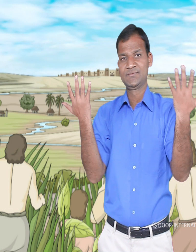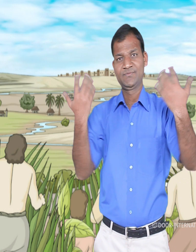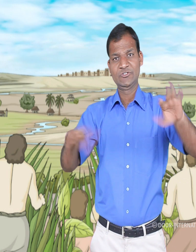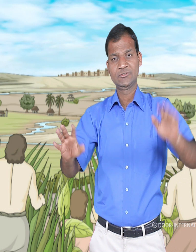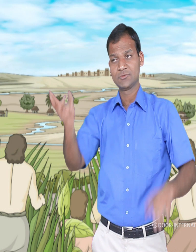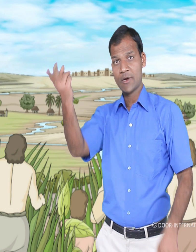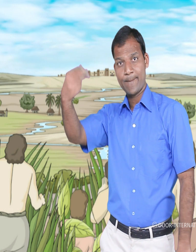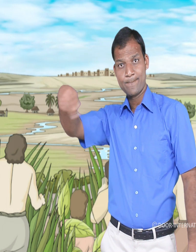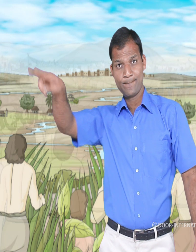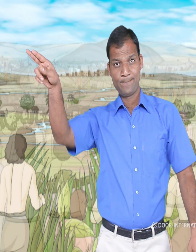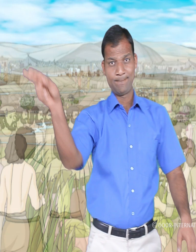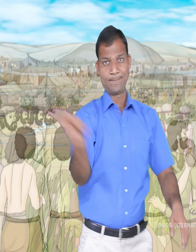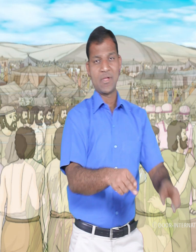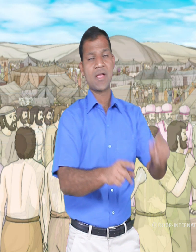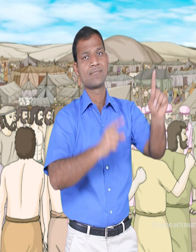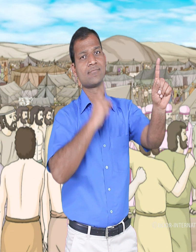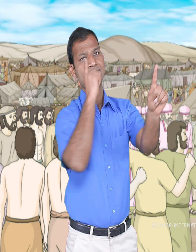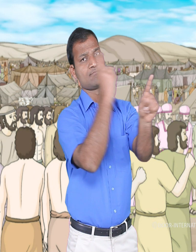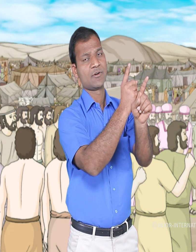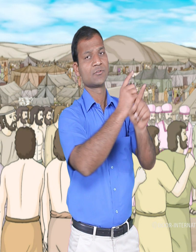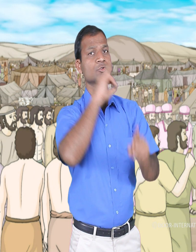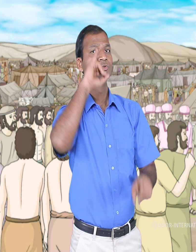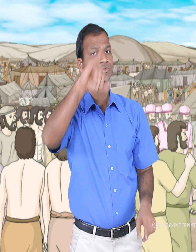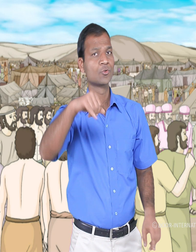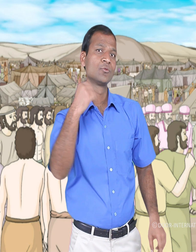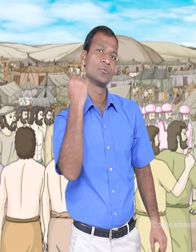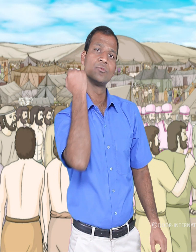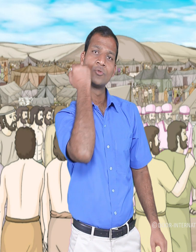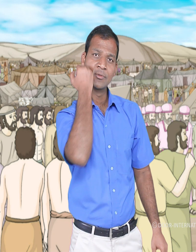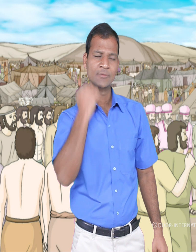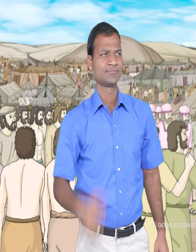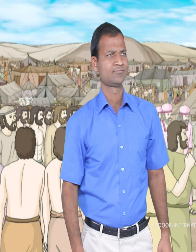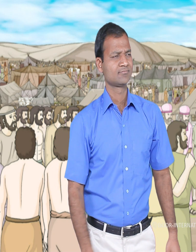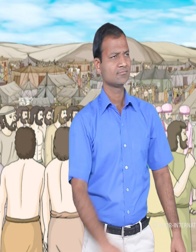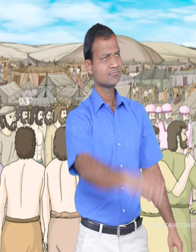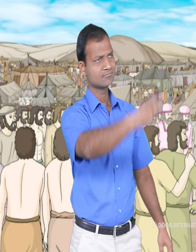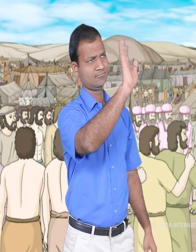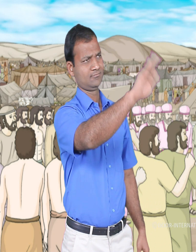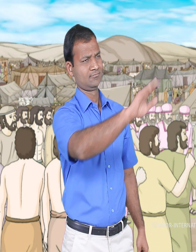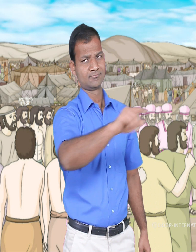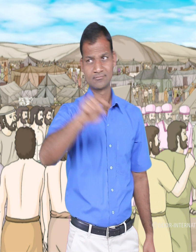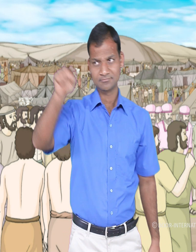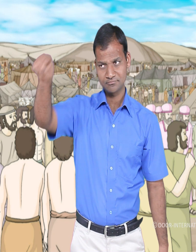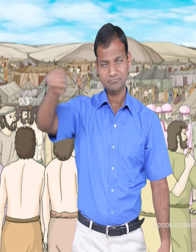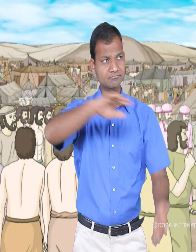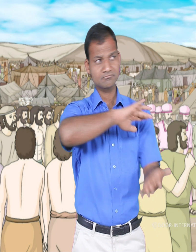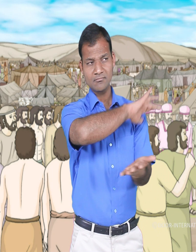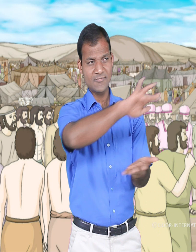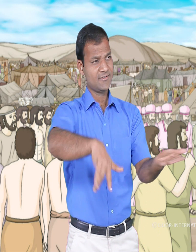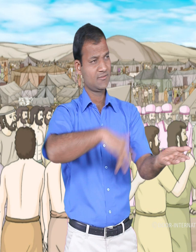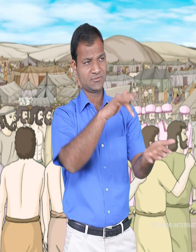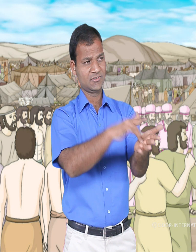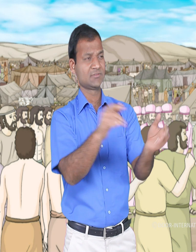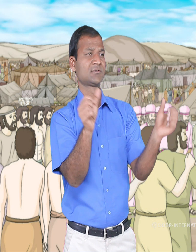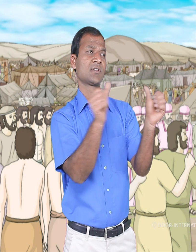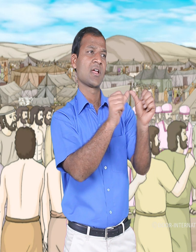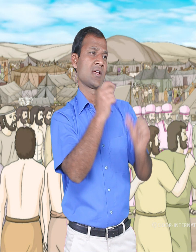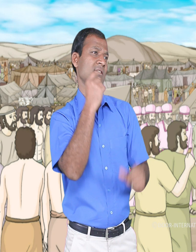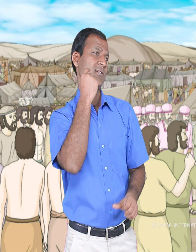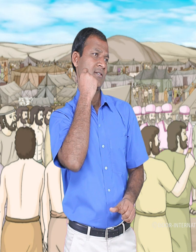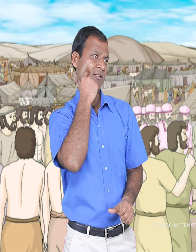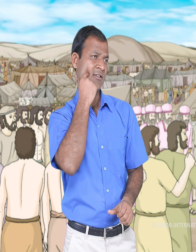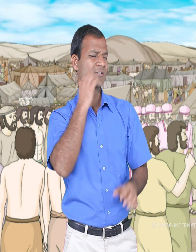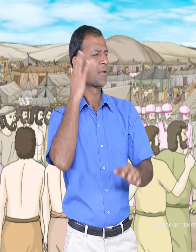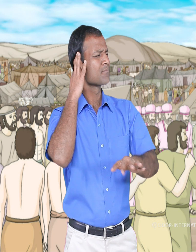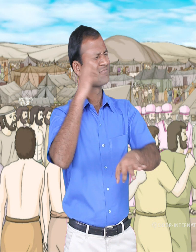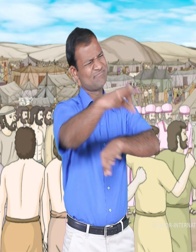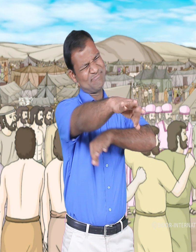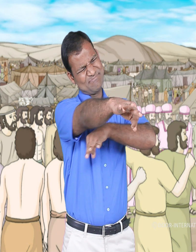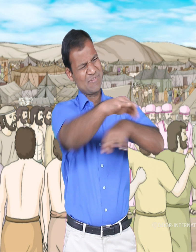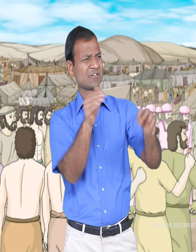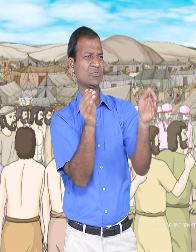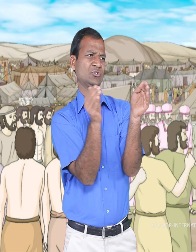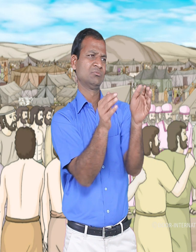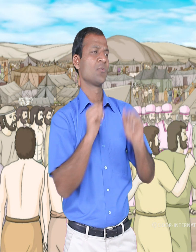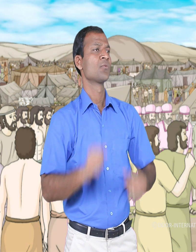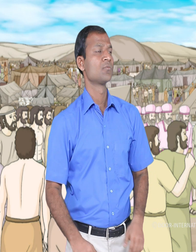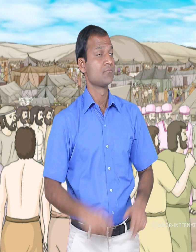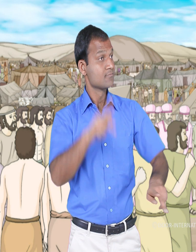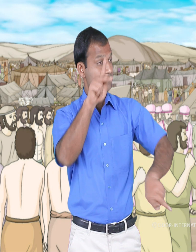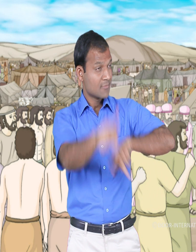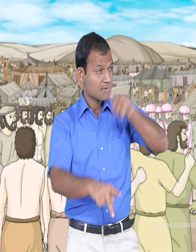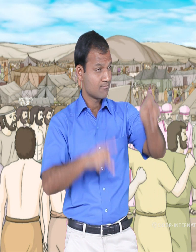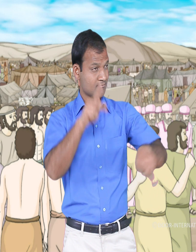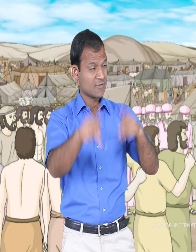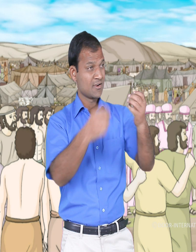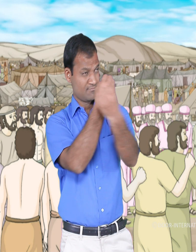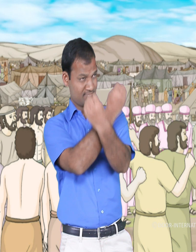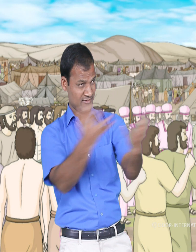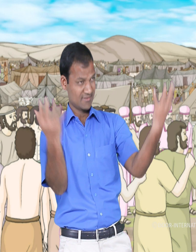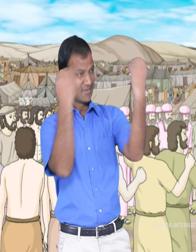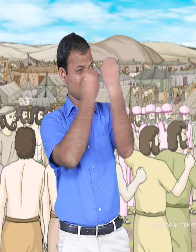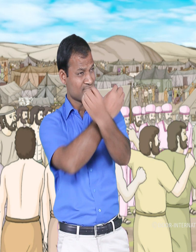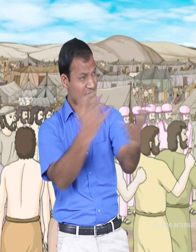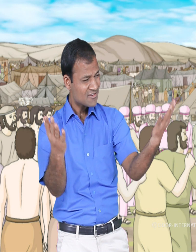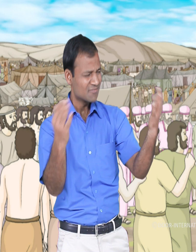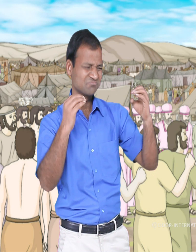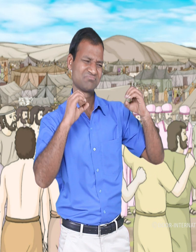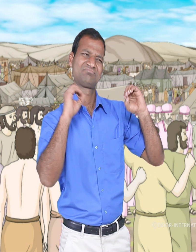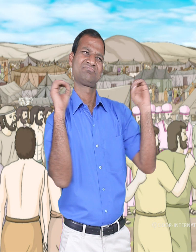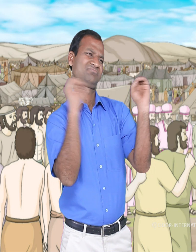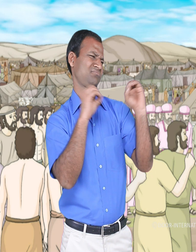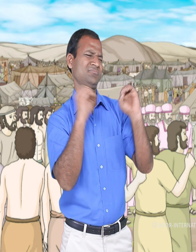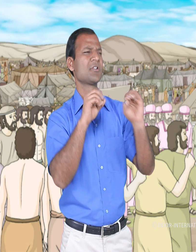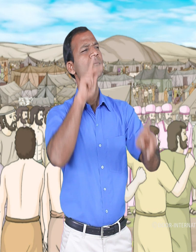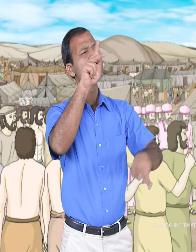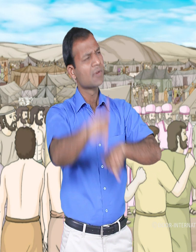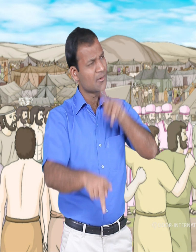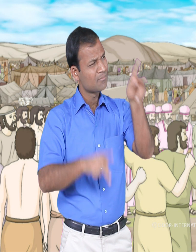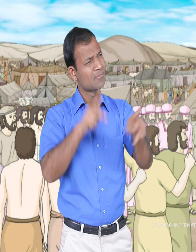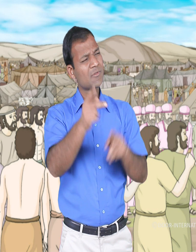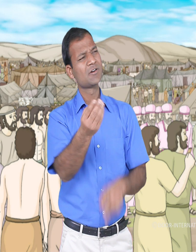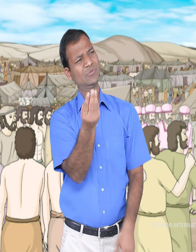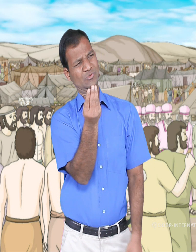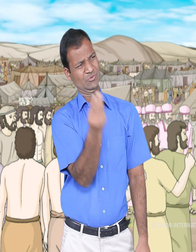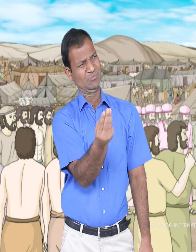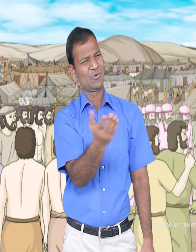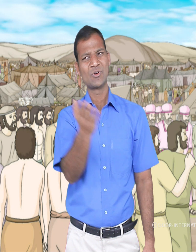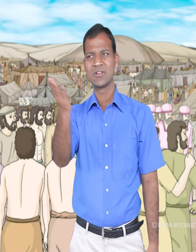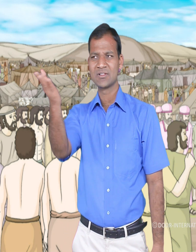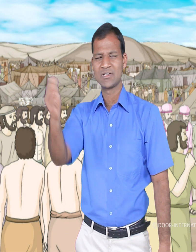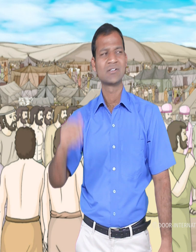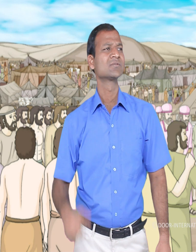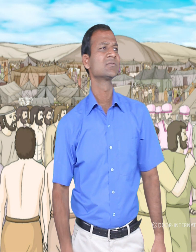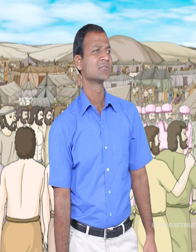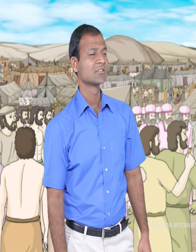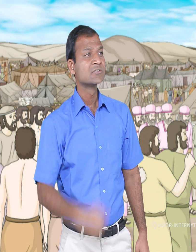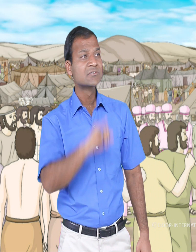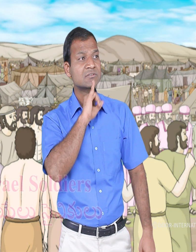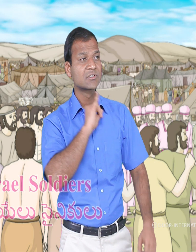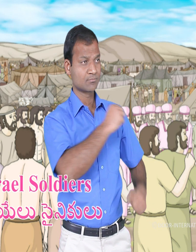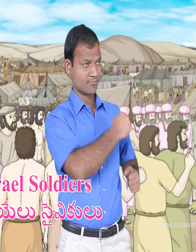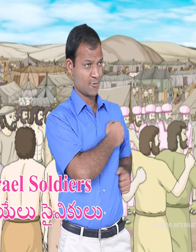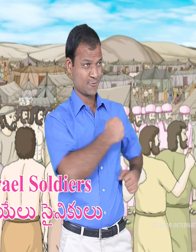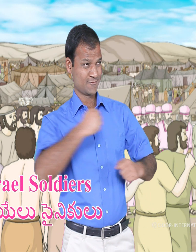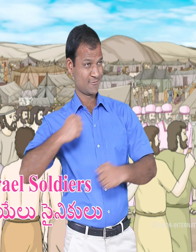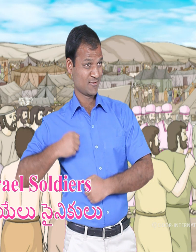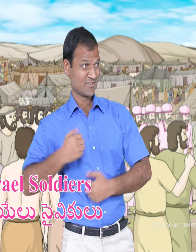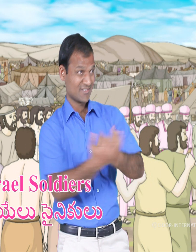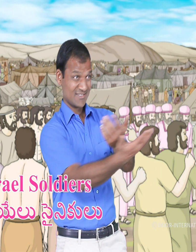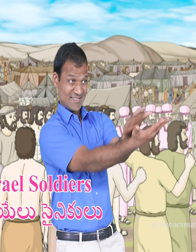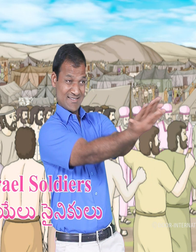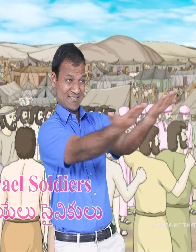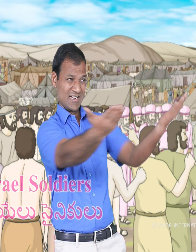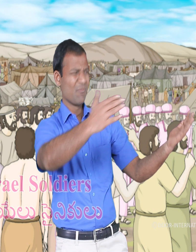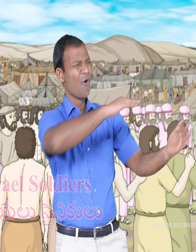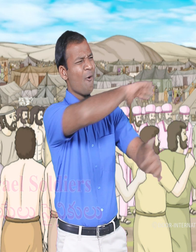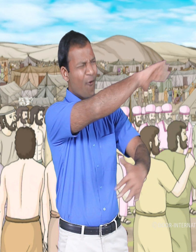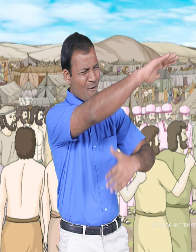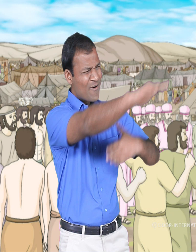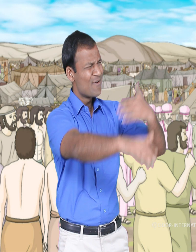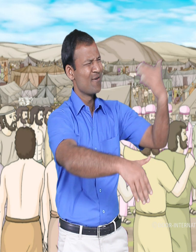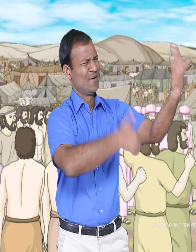On returning to Joshua, they reported, “There is no need to send all the people;